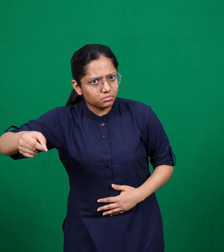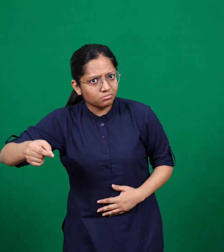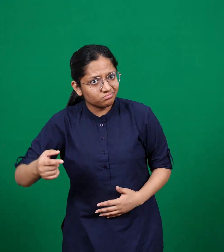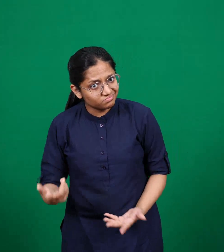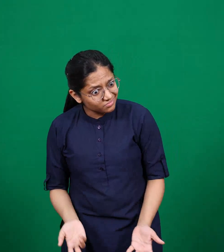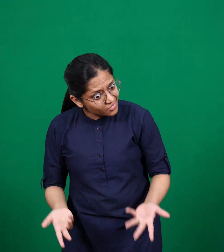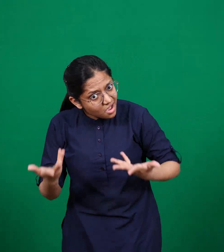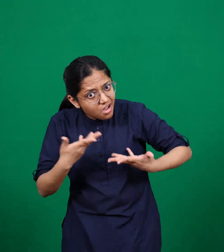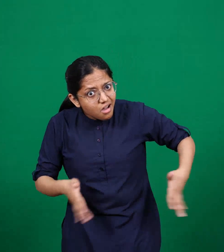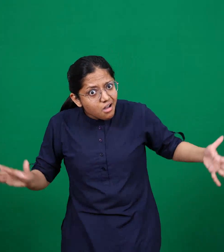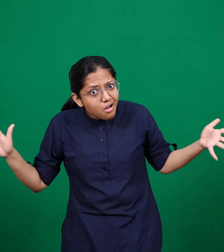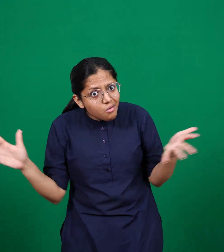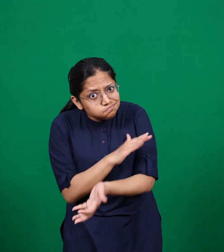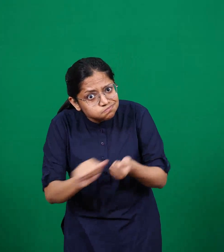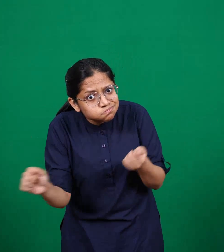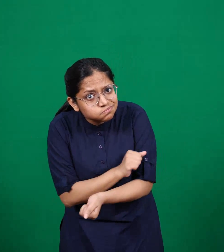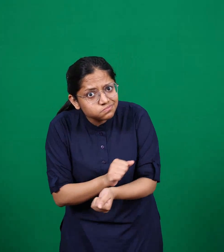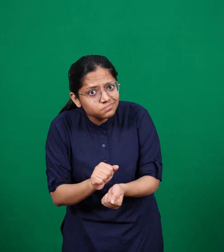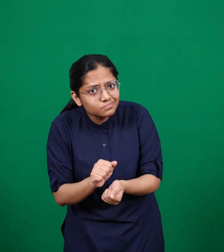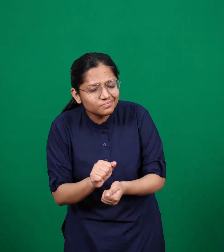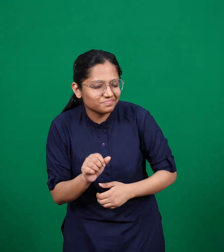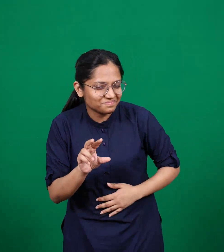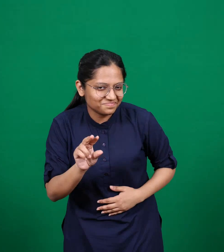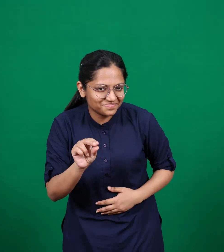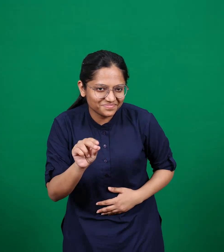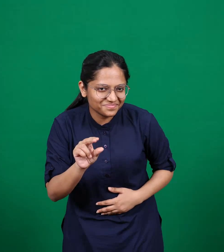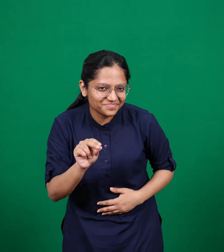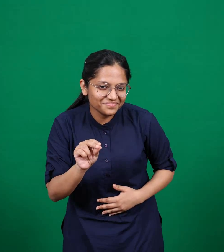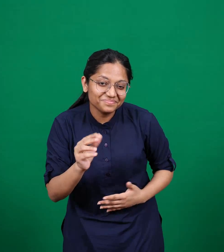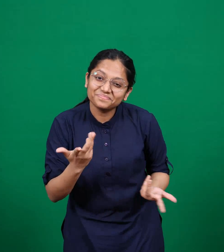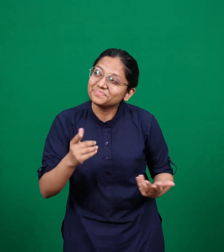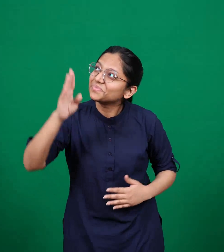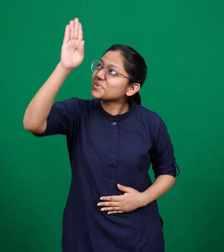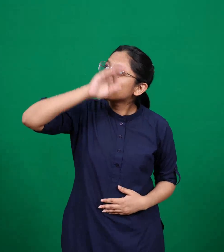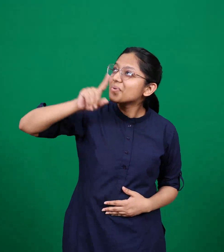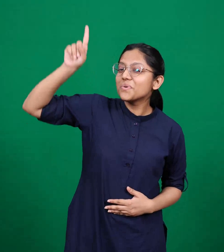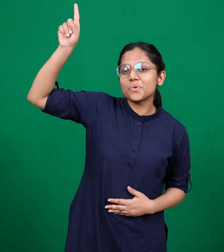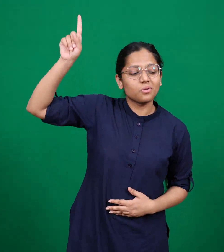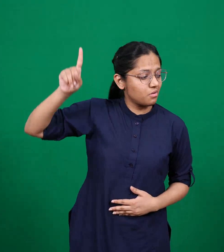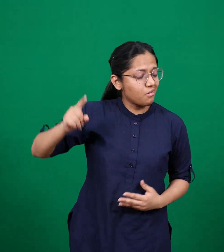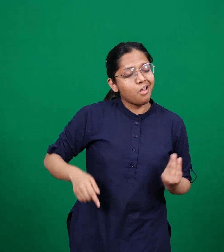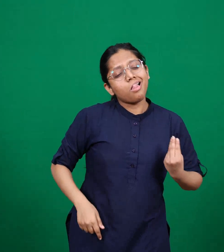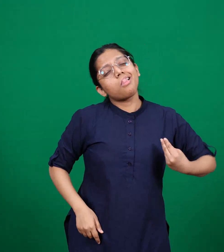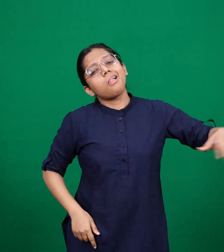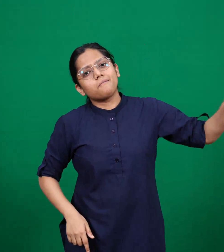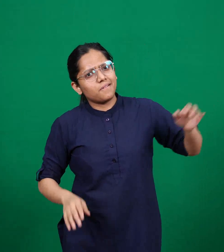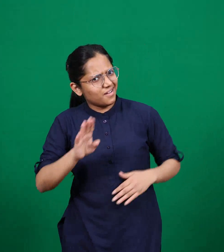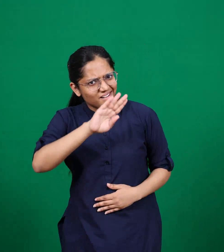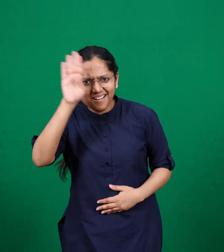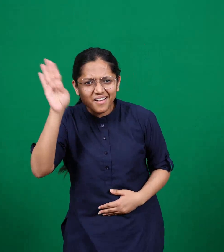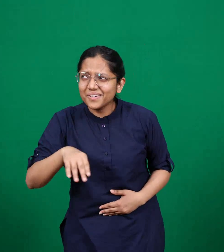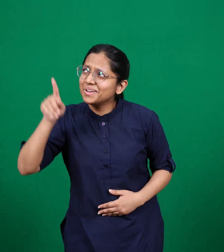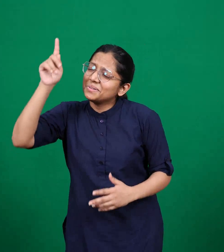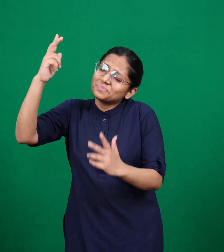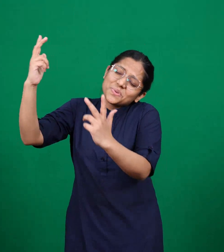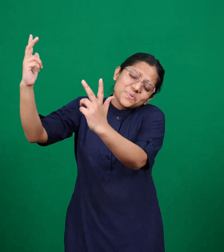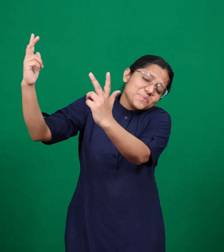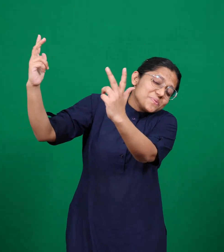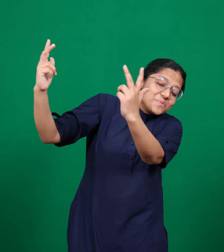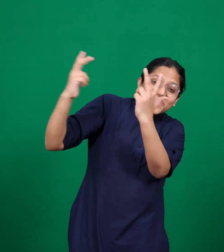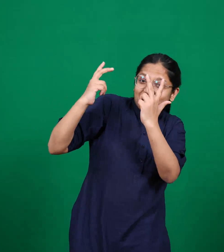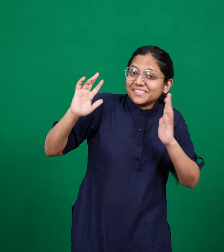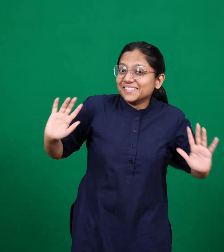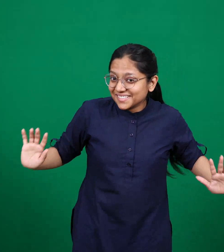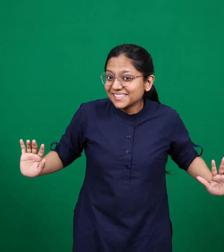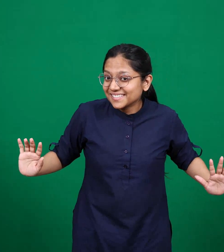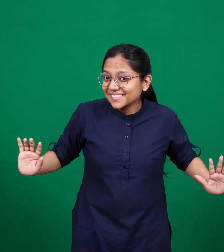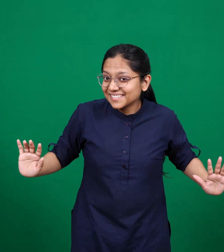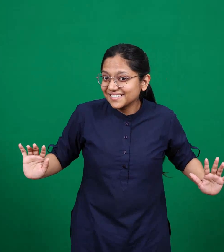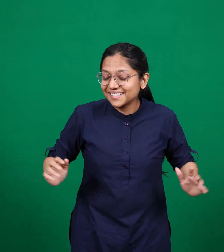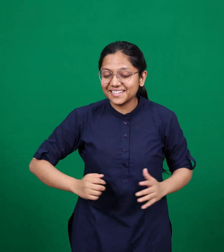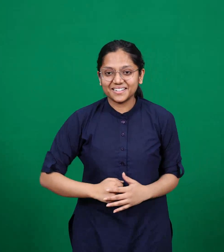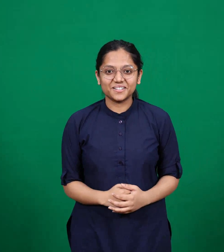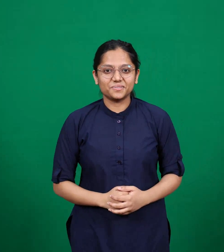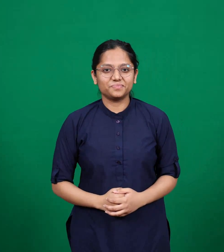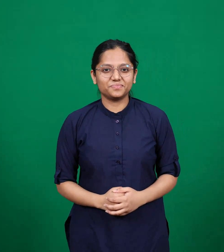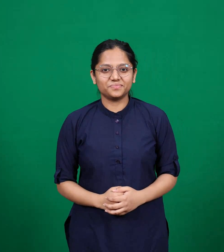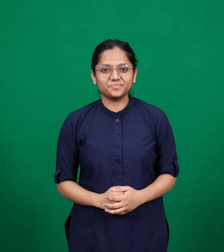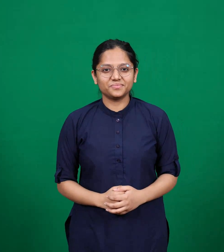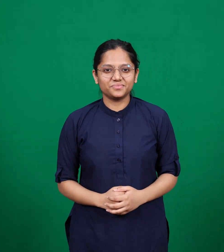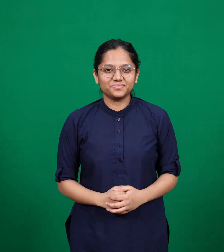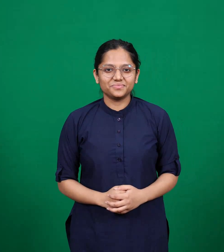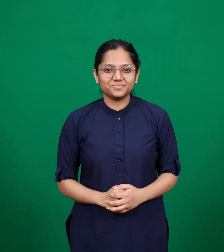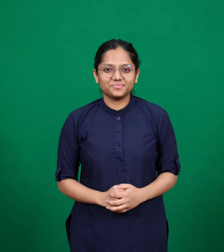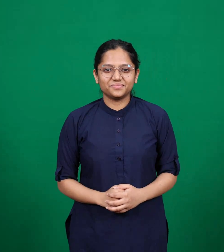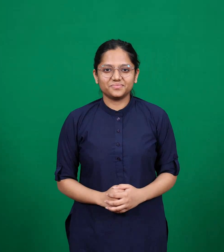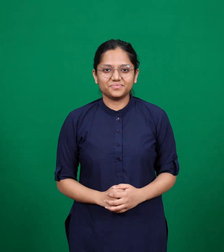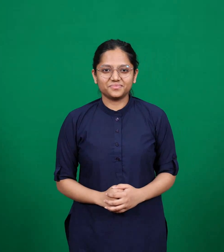struck down, but not destroyed.